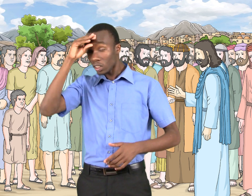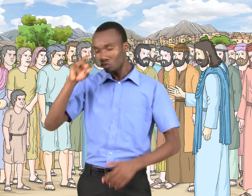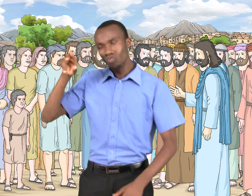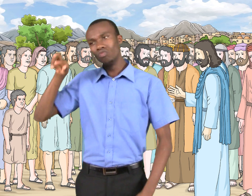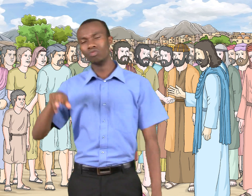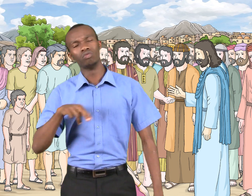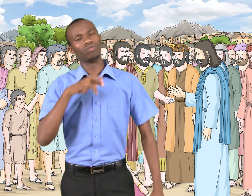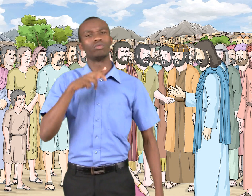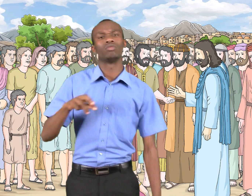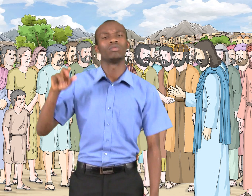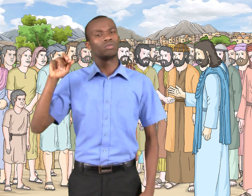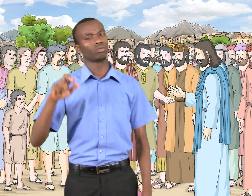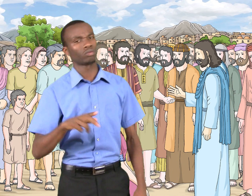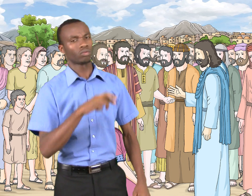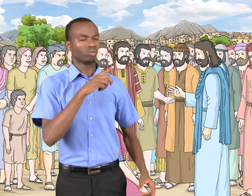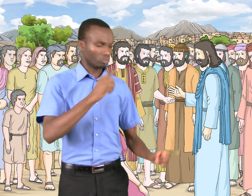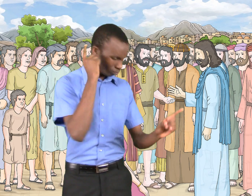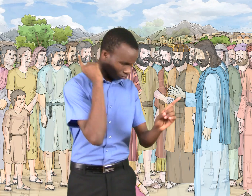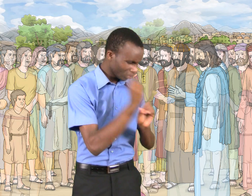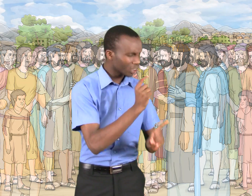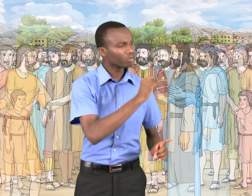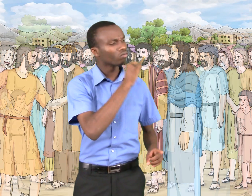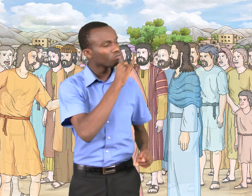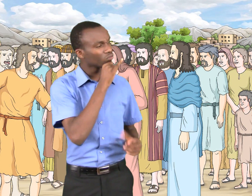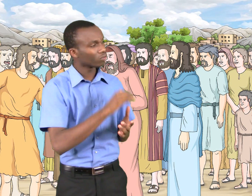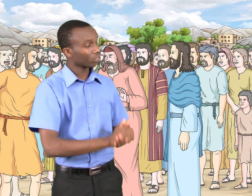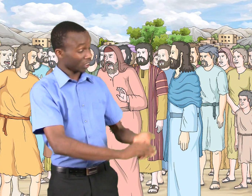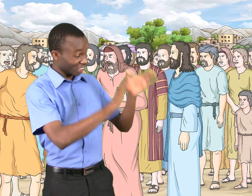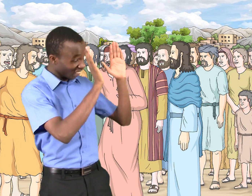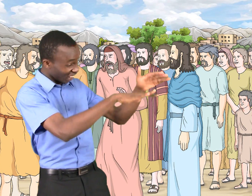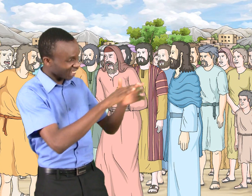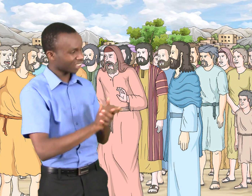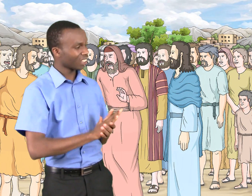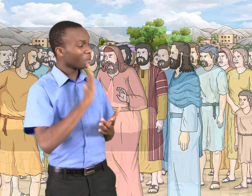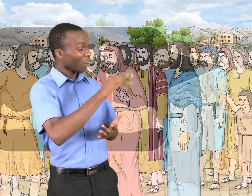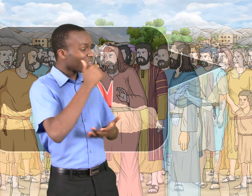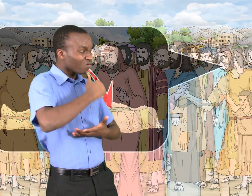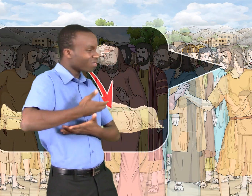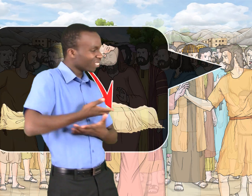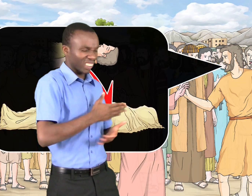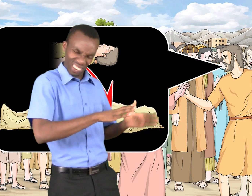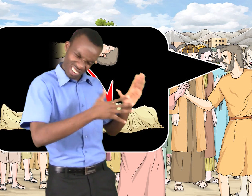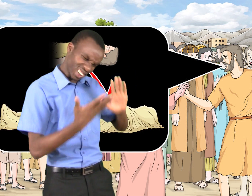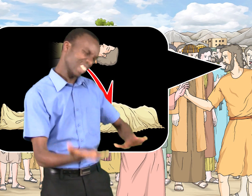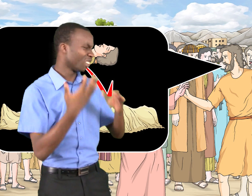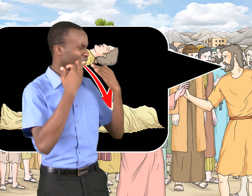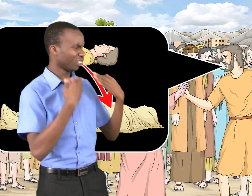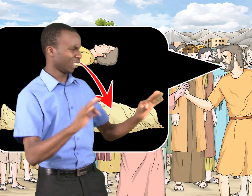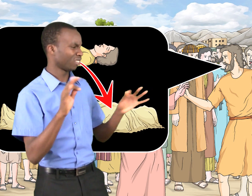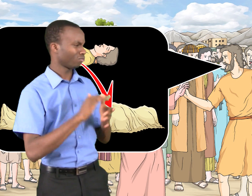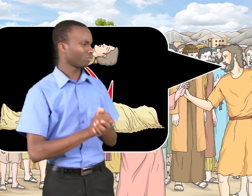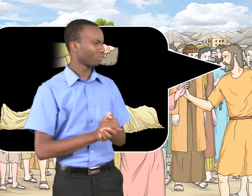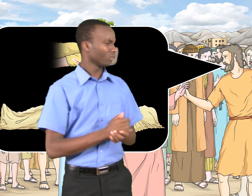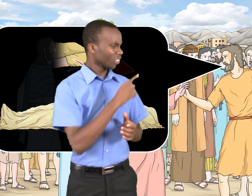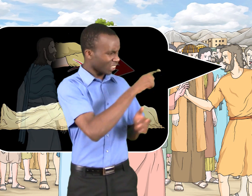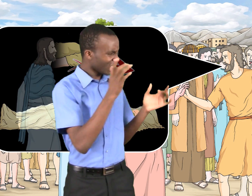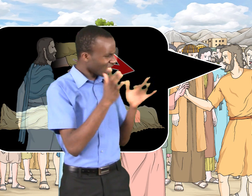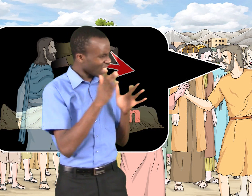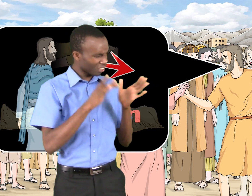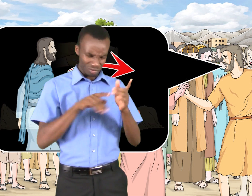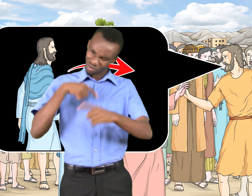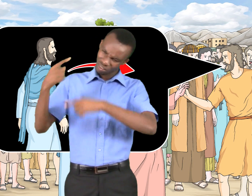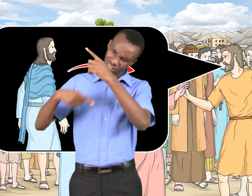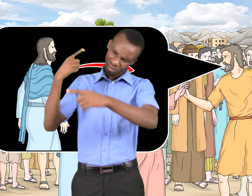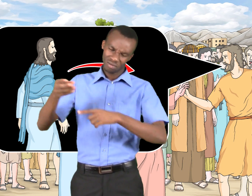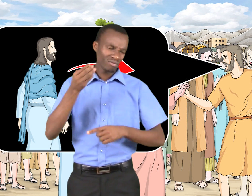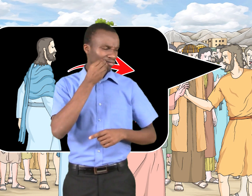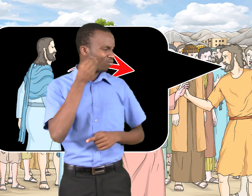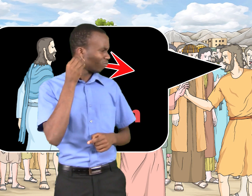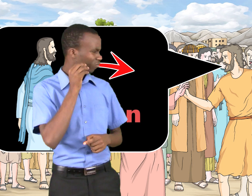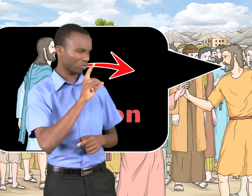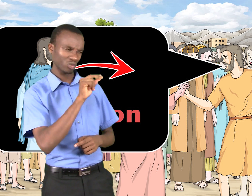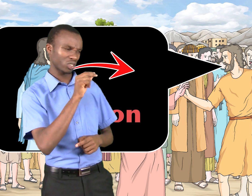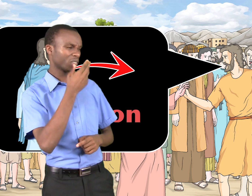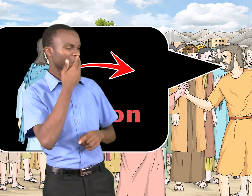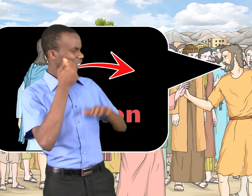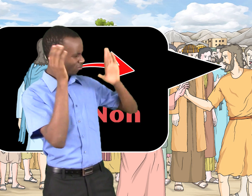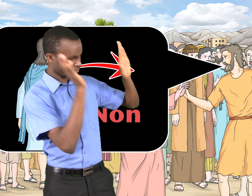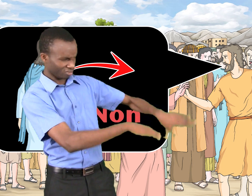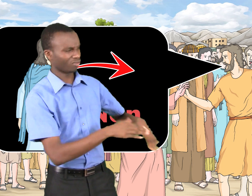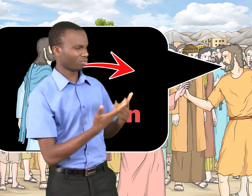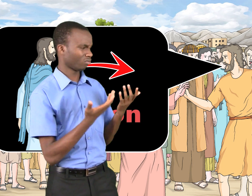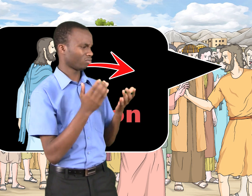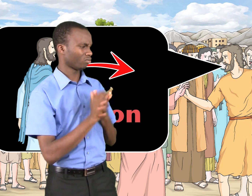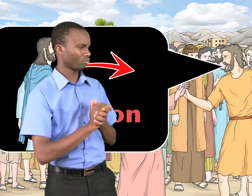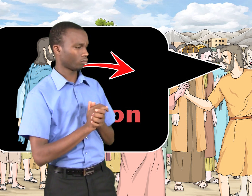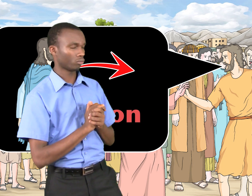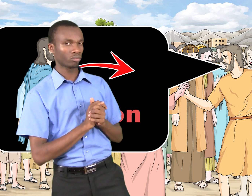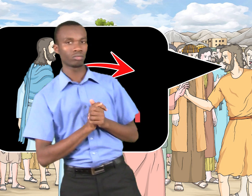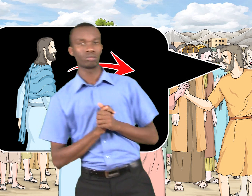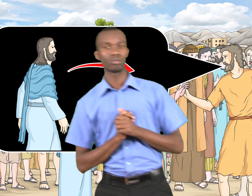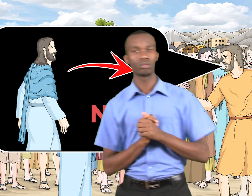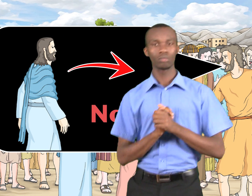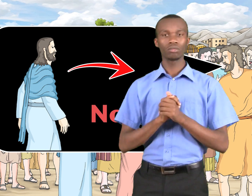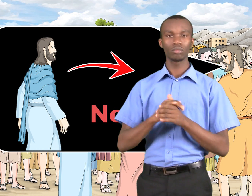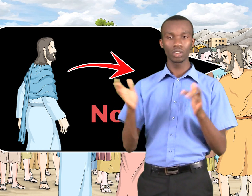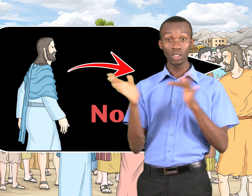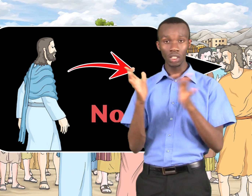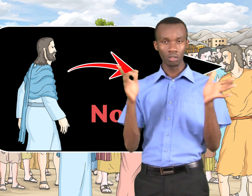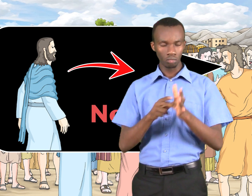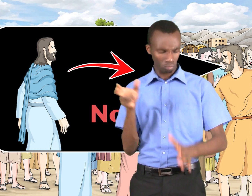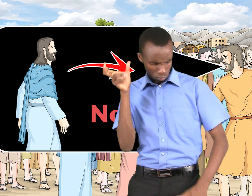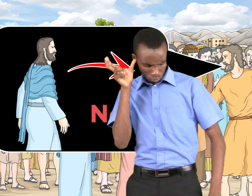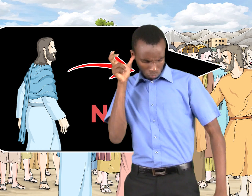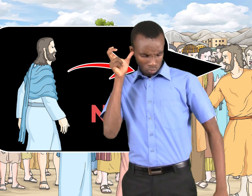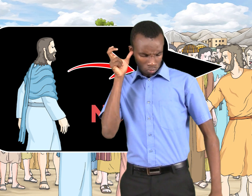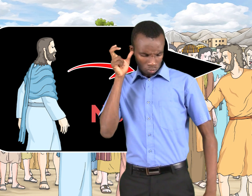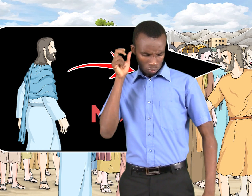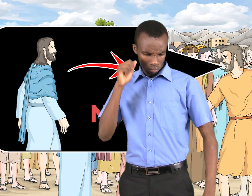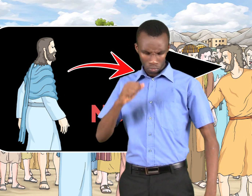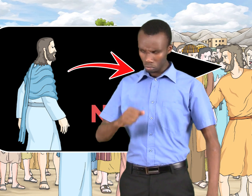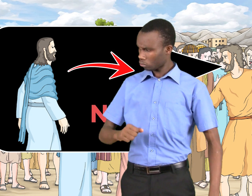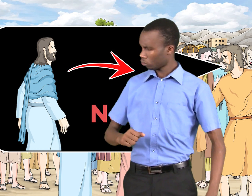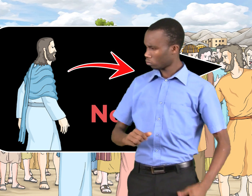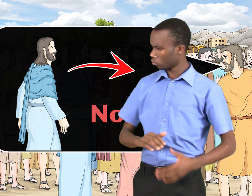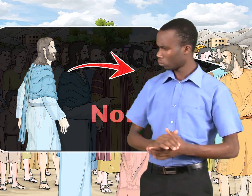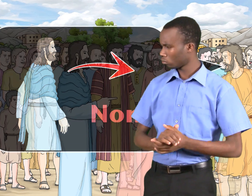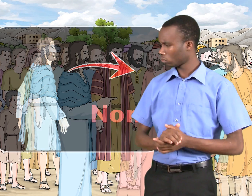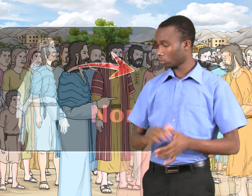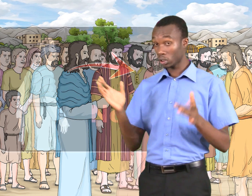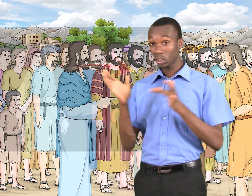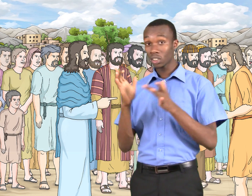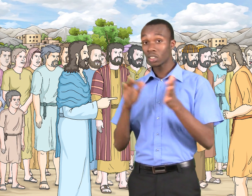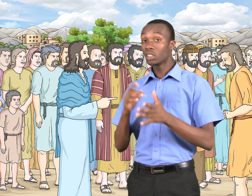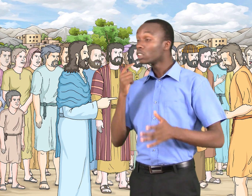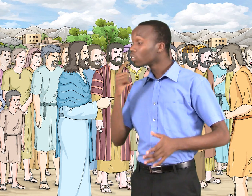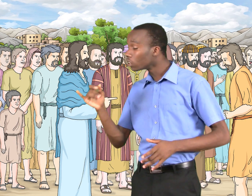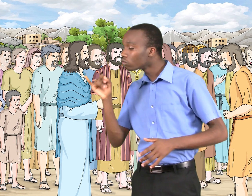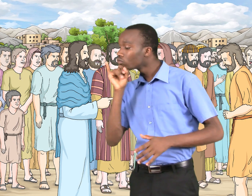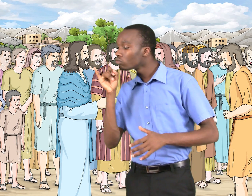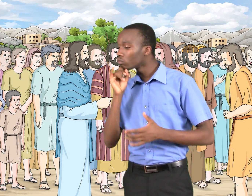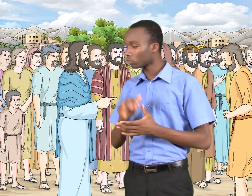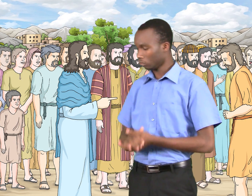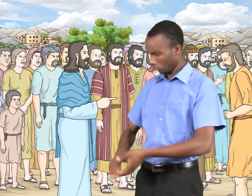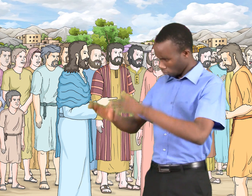While He was still speaking, messengers from the house of Jairus arrived and said, “Your daughter is dead; why bother the Teacher anymore?”